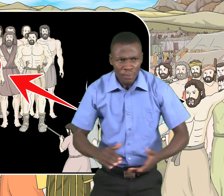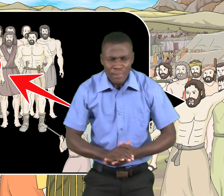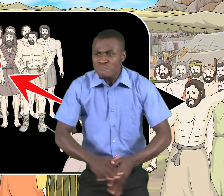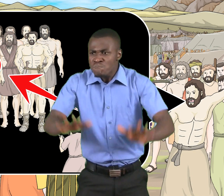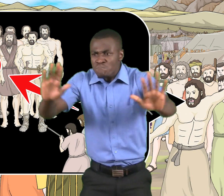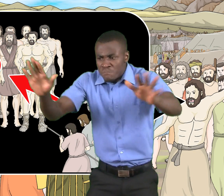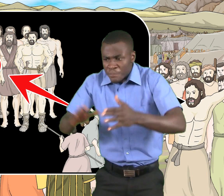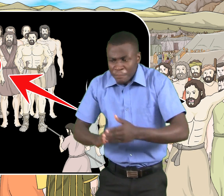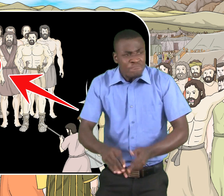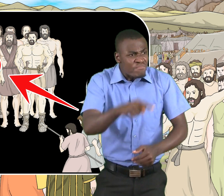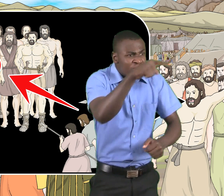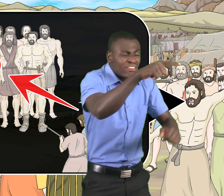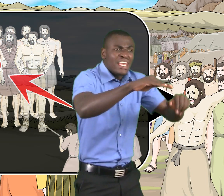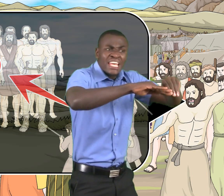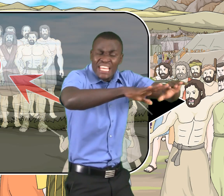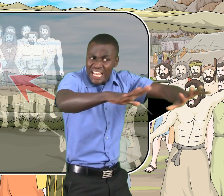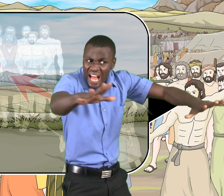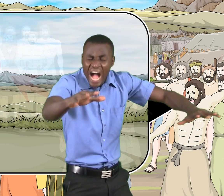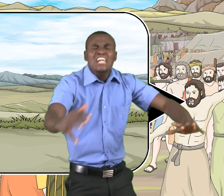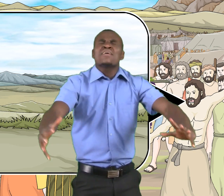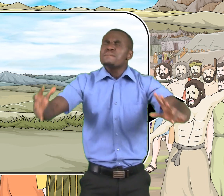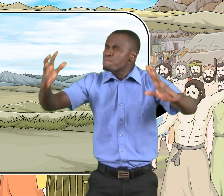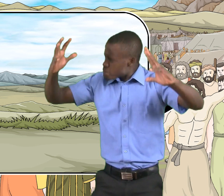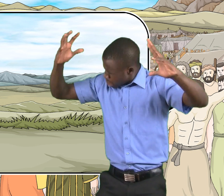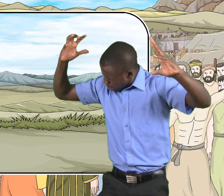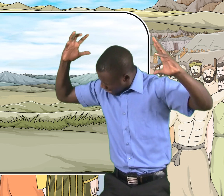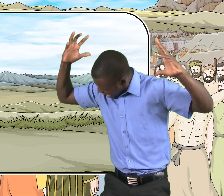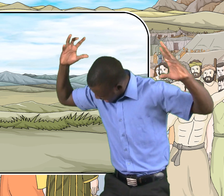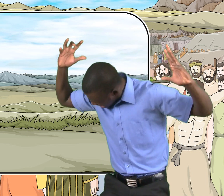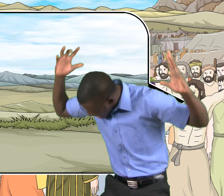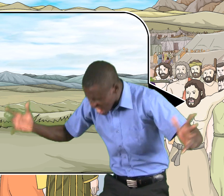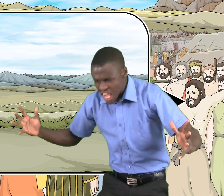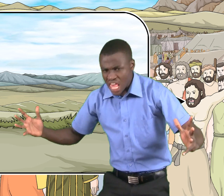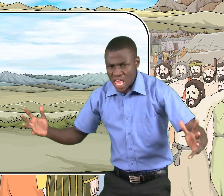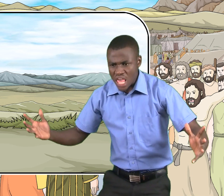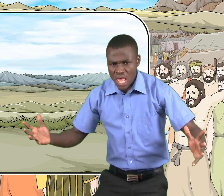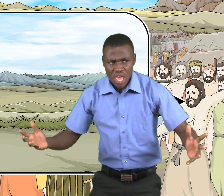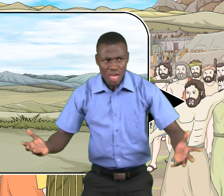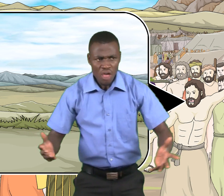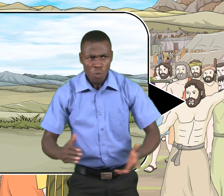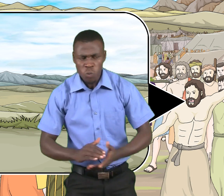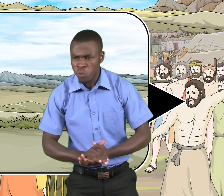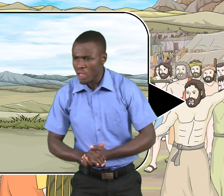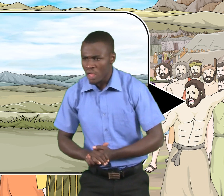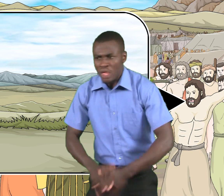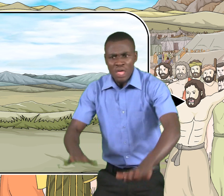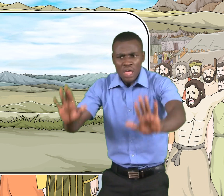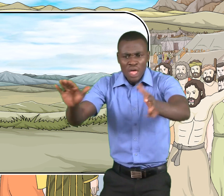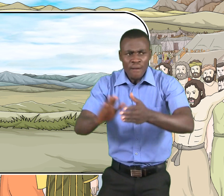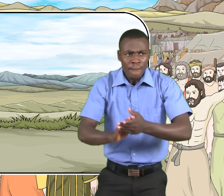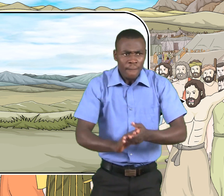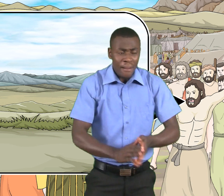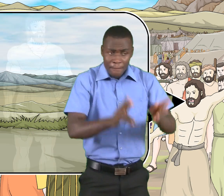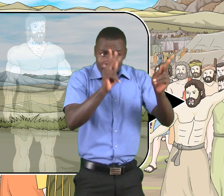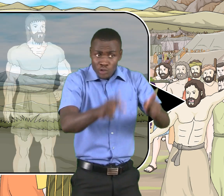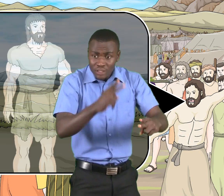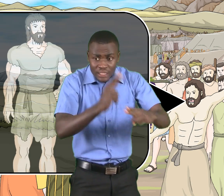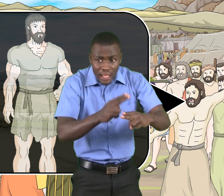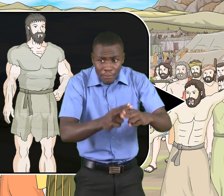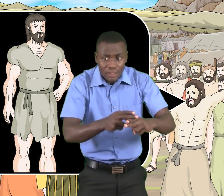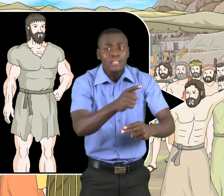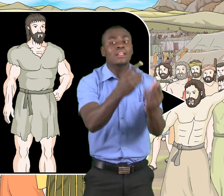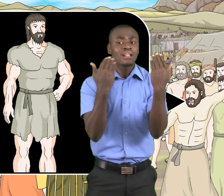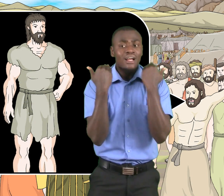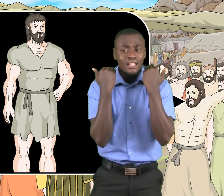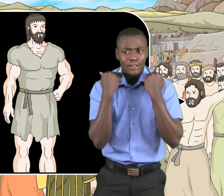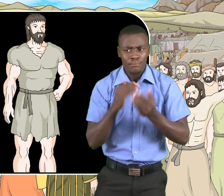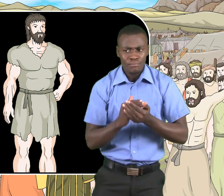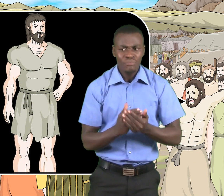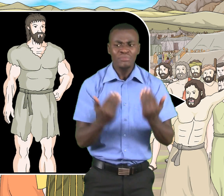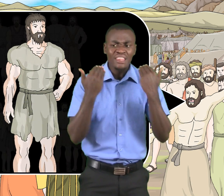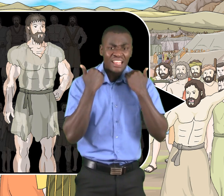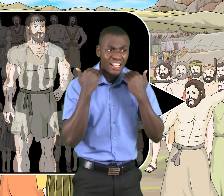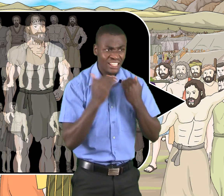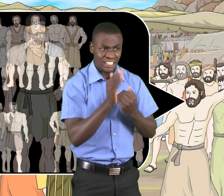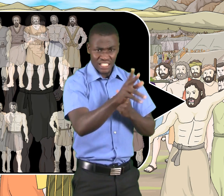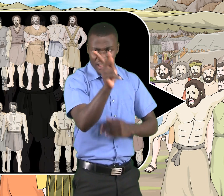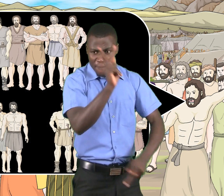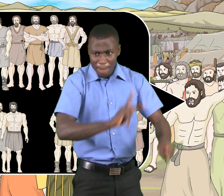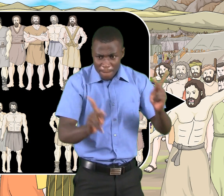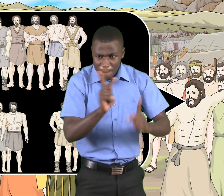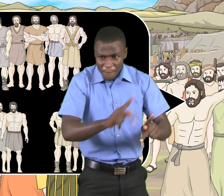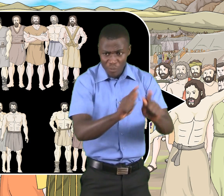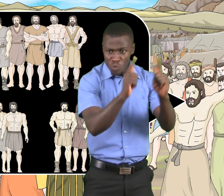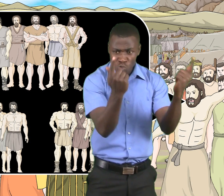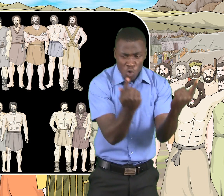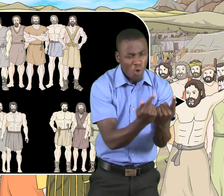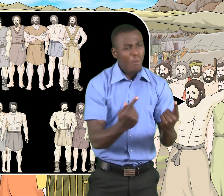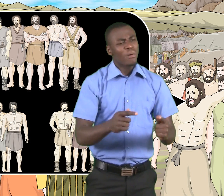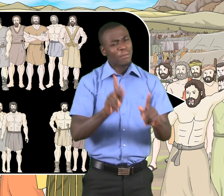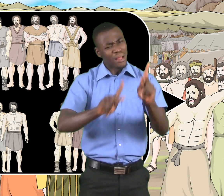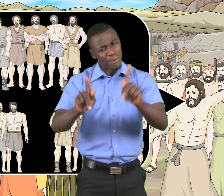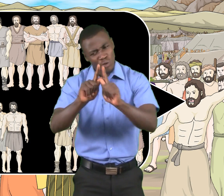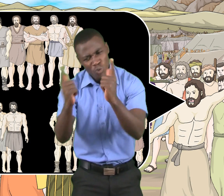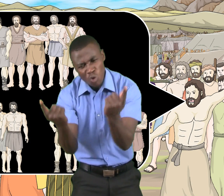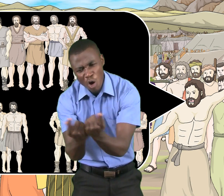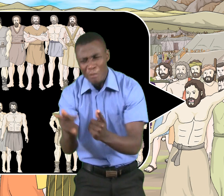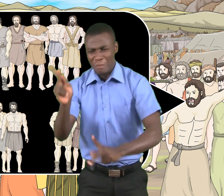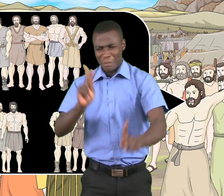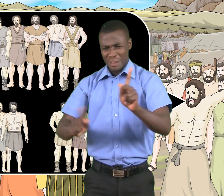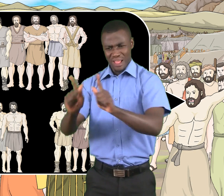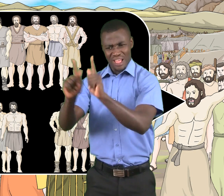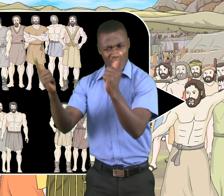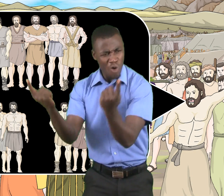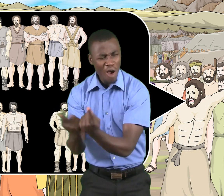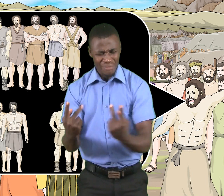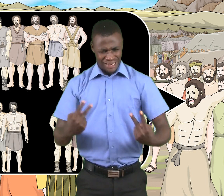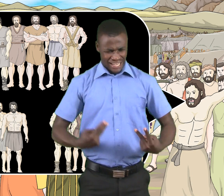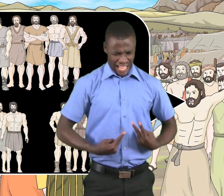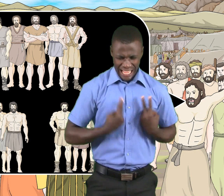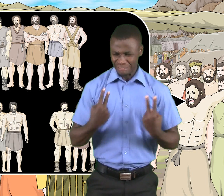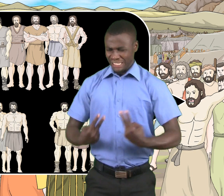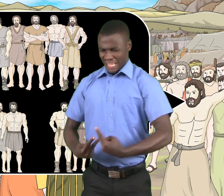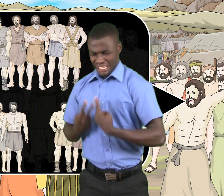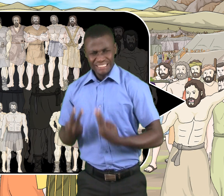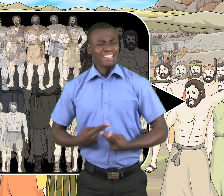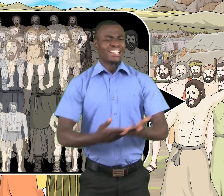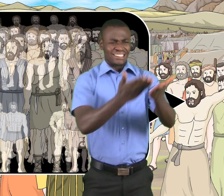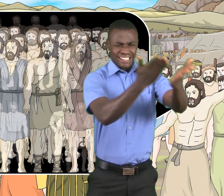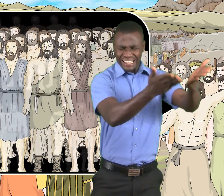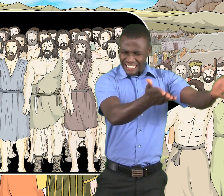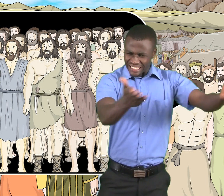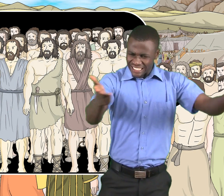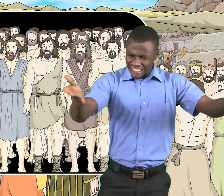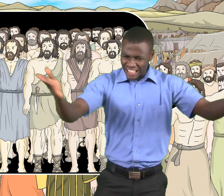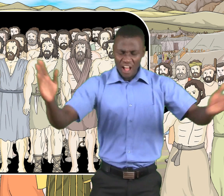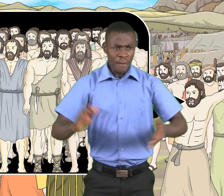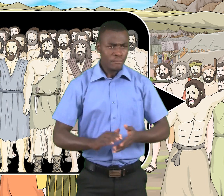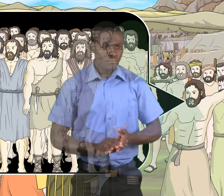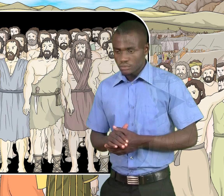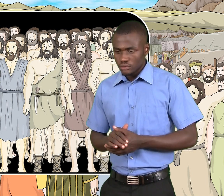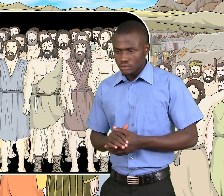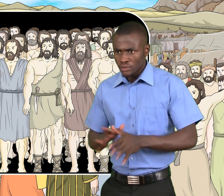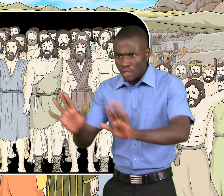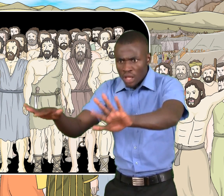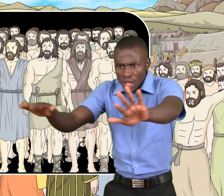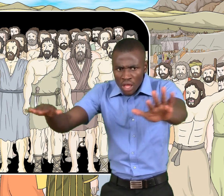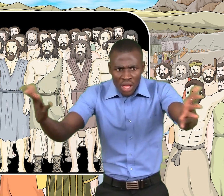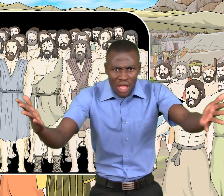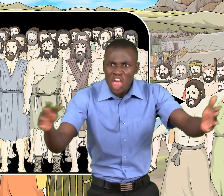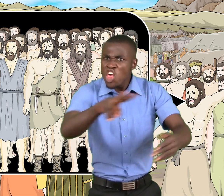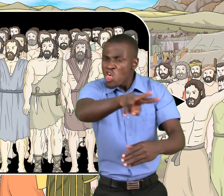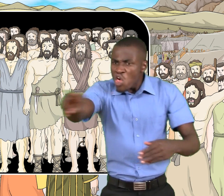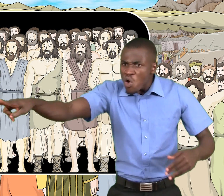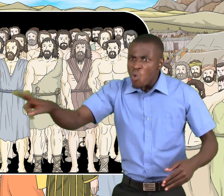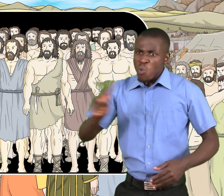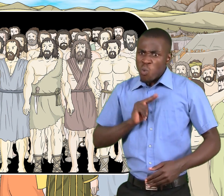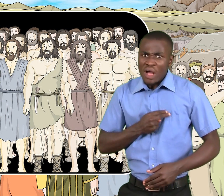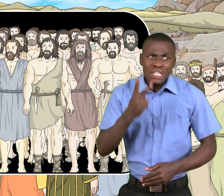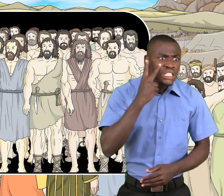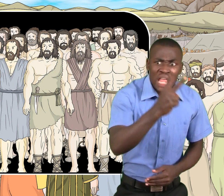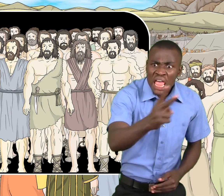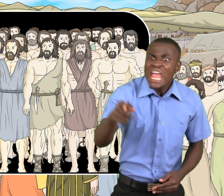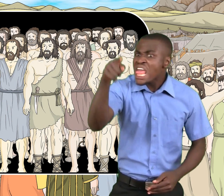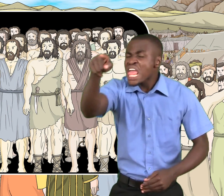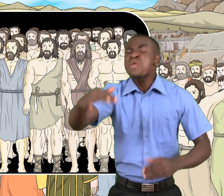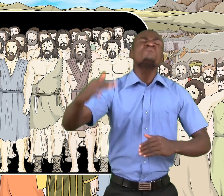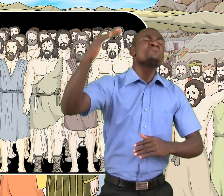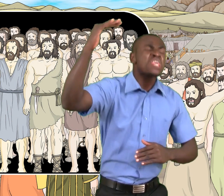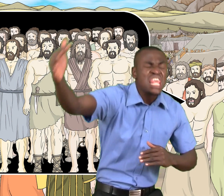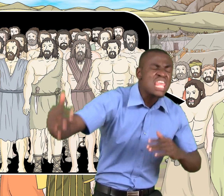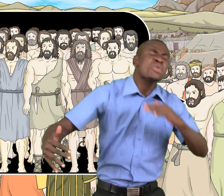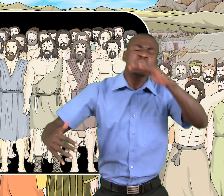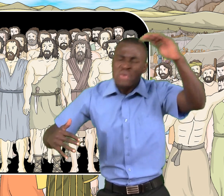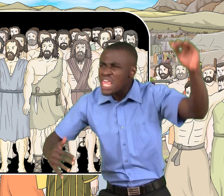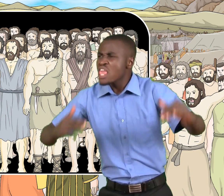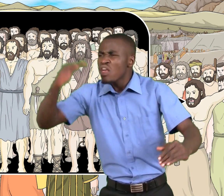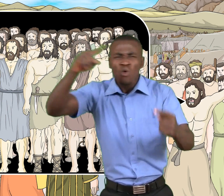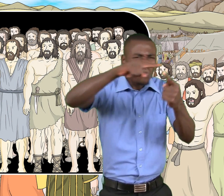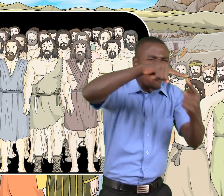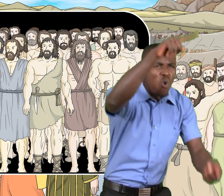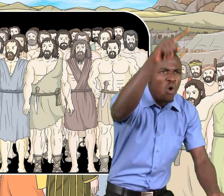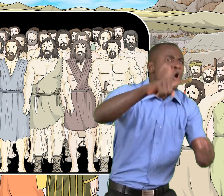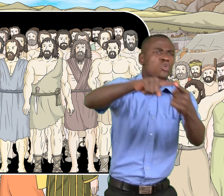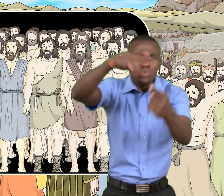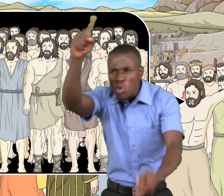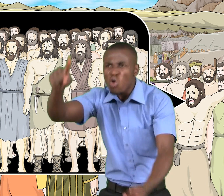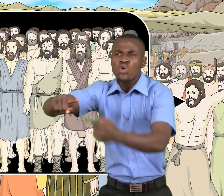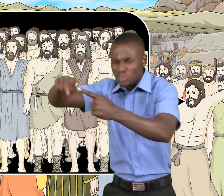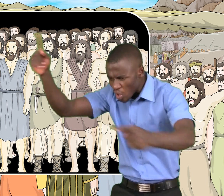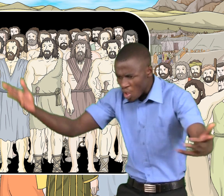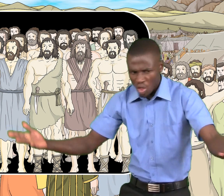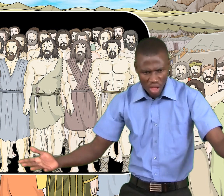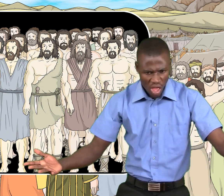So they gave the Israelites a bad report about the land that they had spied out: “The land we explored devours its inhabitants, and all the people we saw there are great in stature.